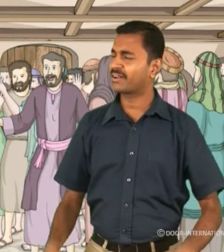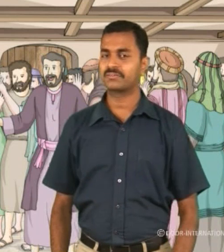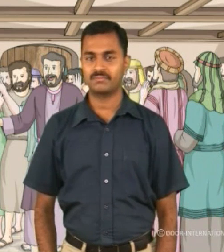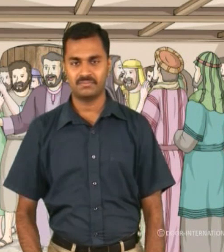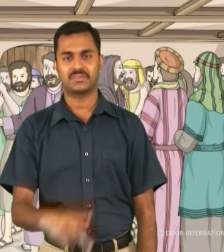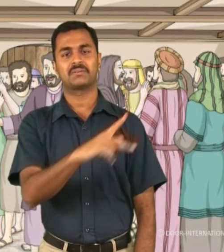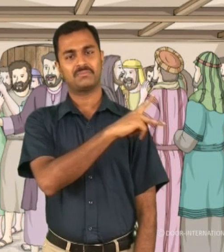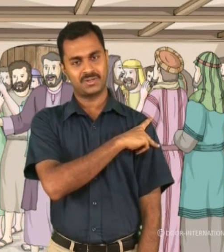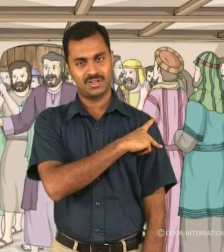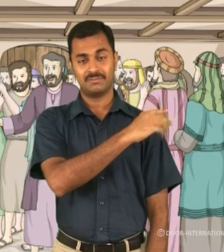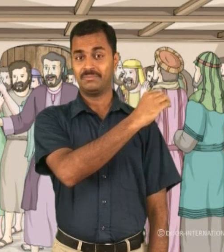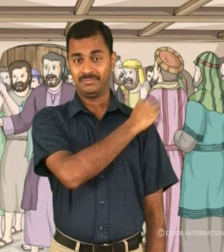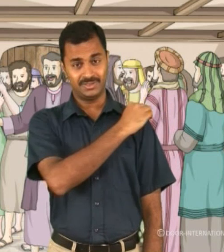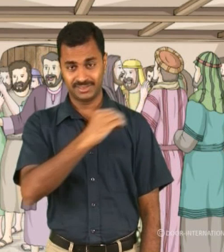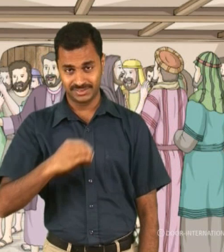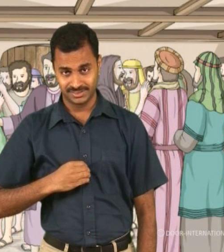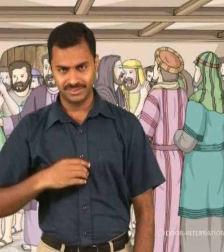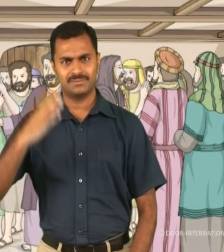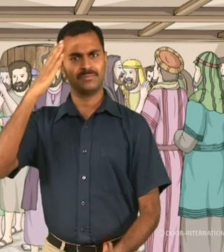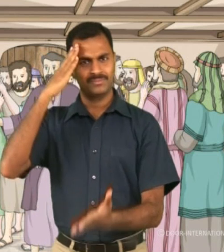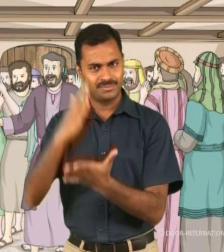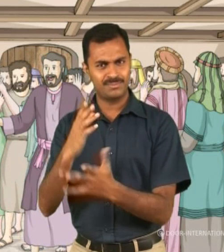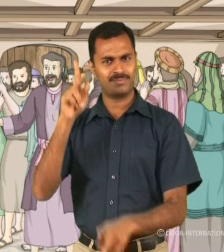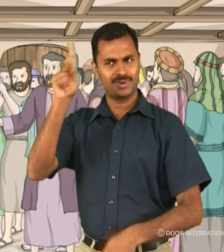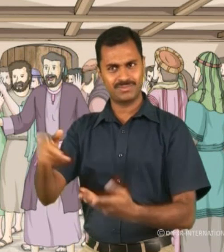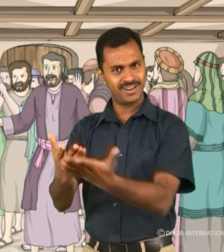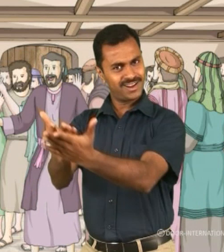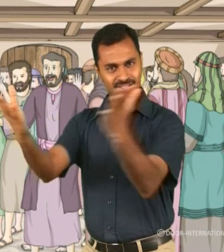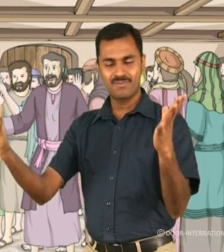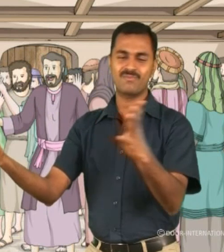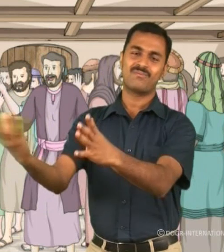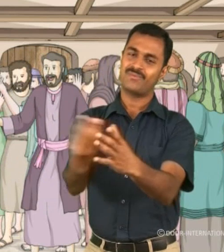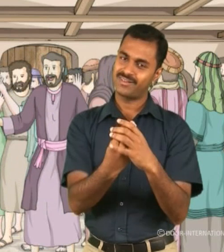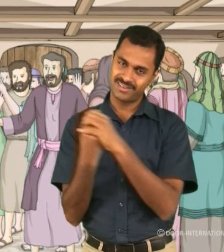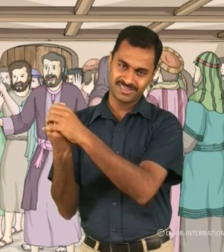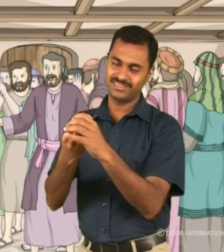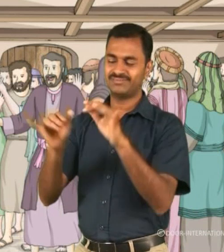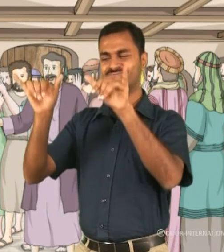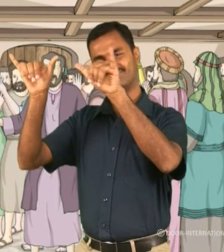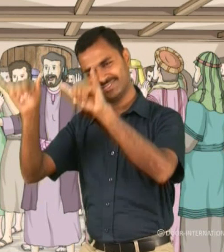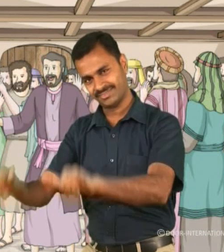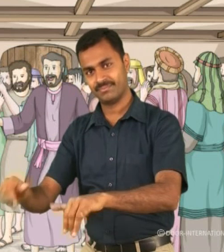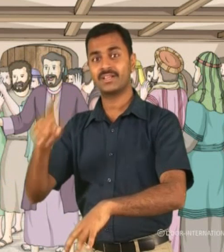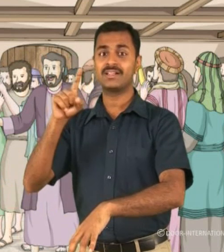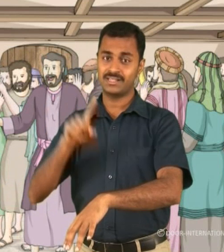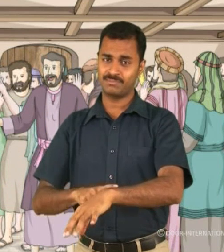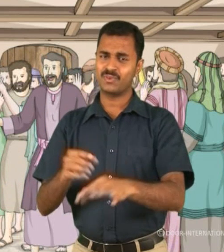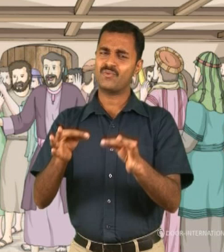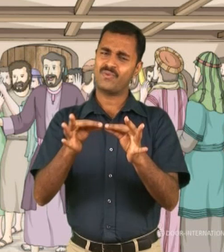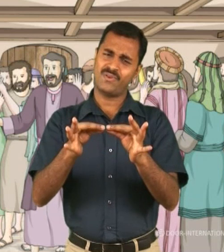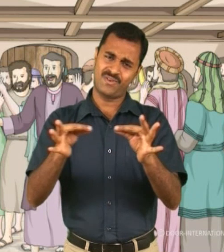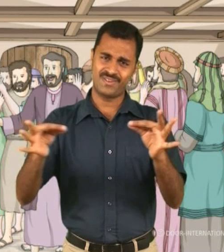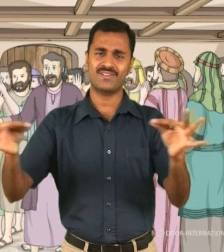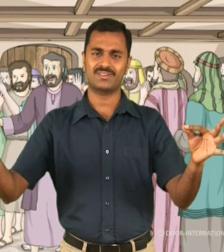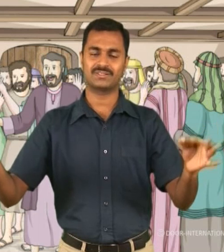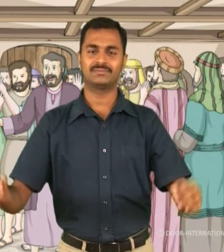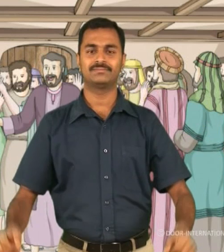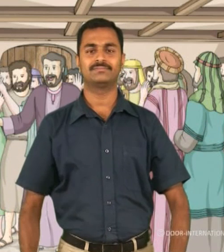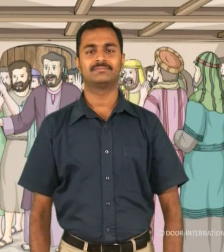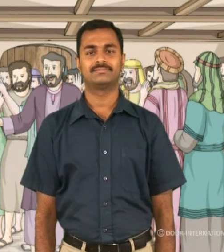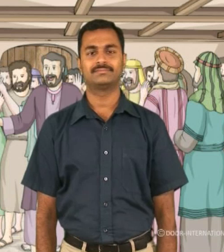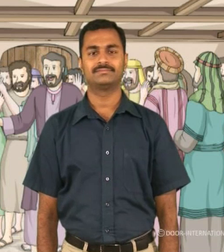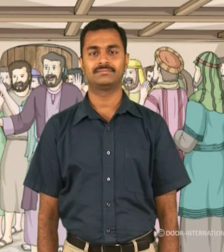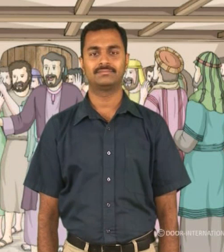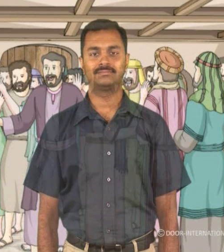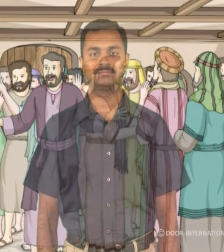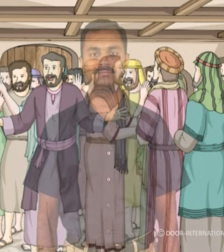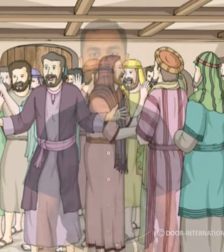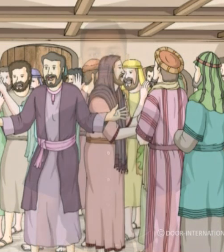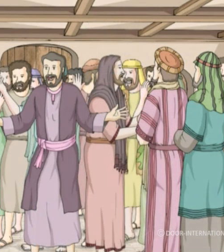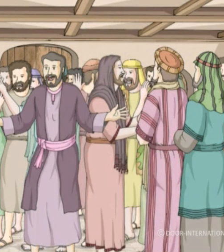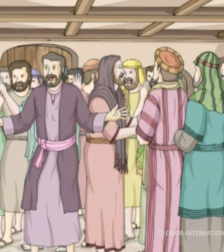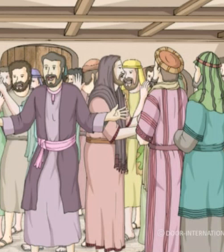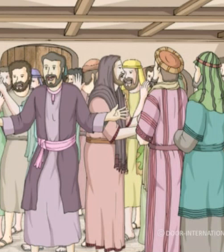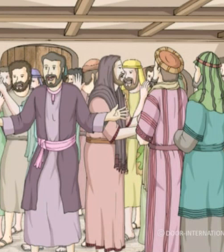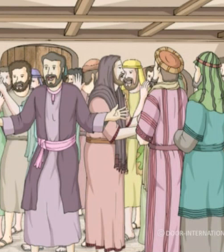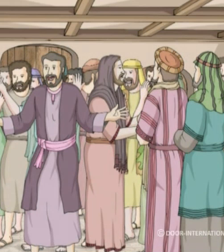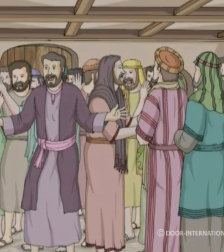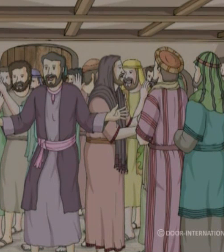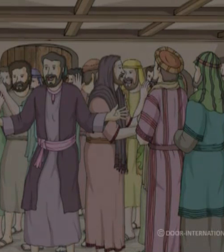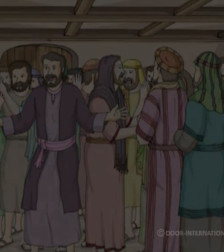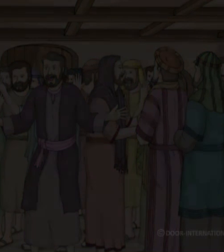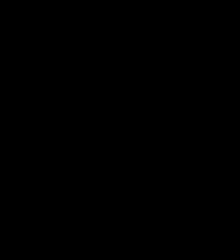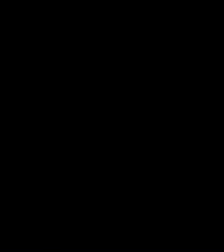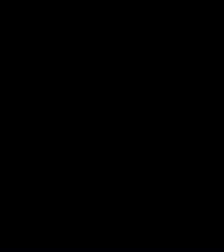And they spent a long time there with the disciples.